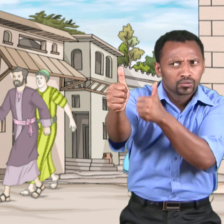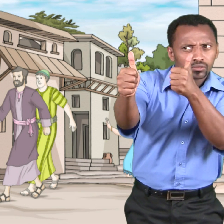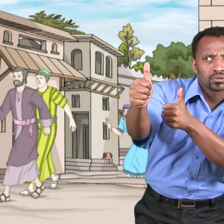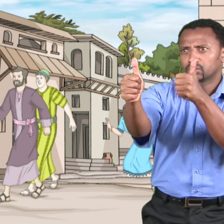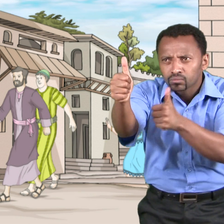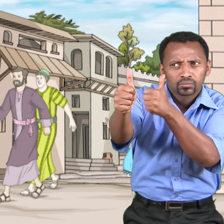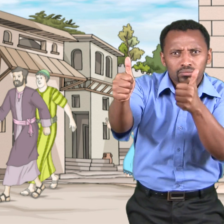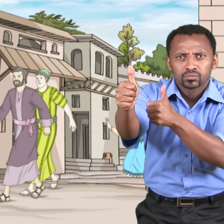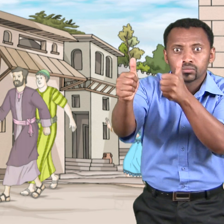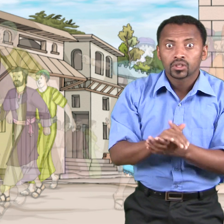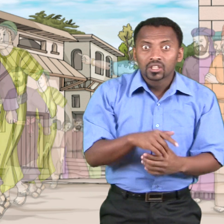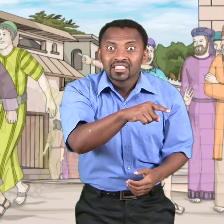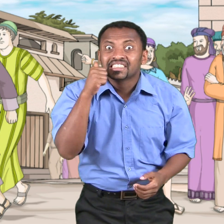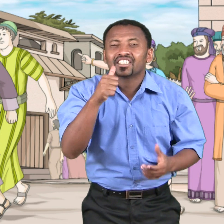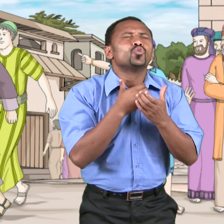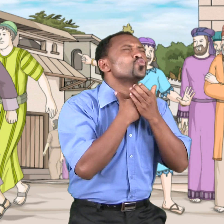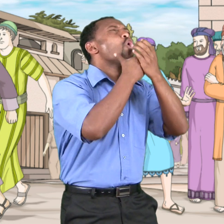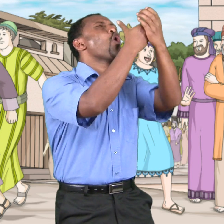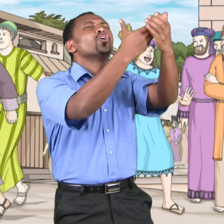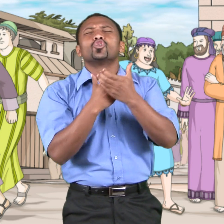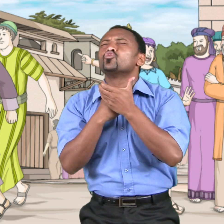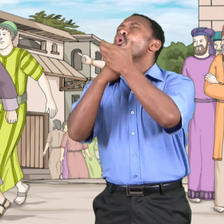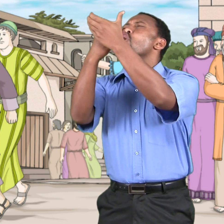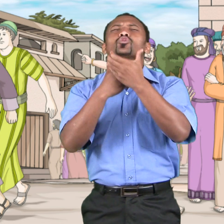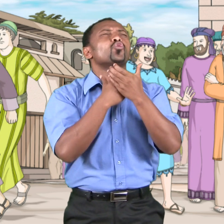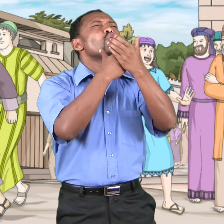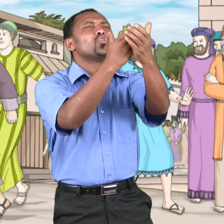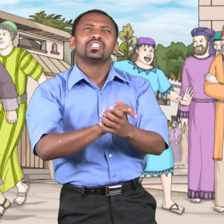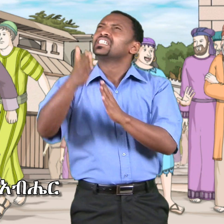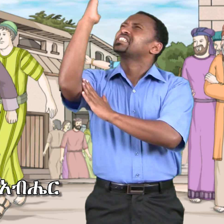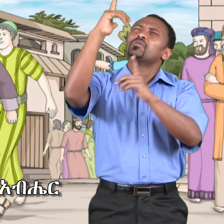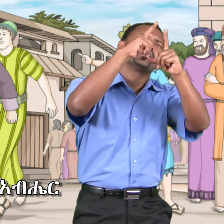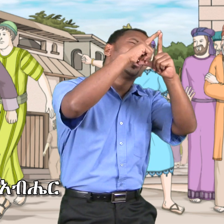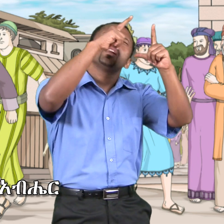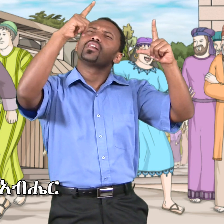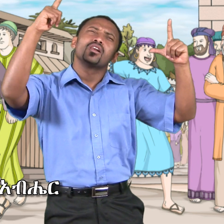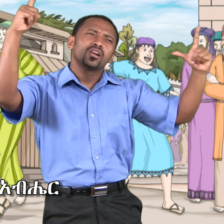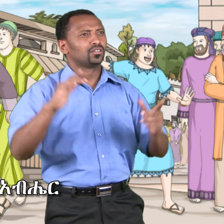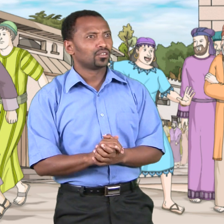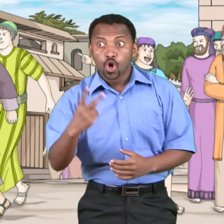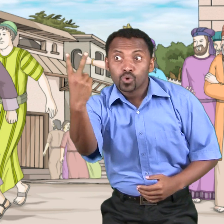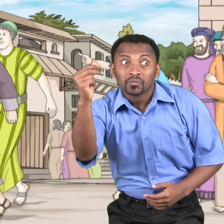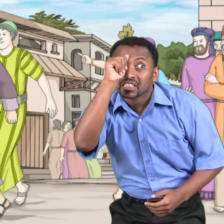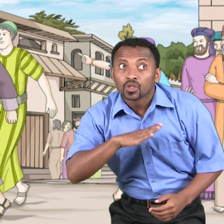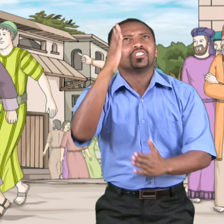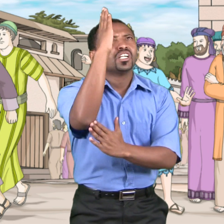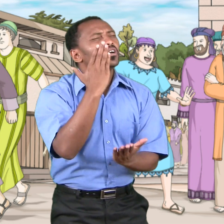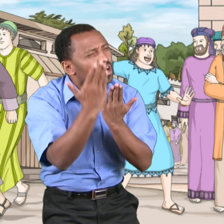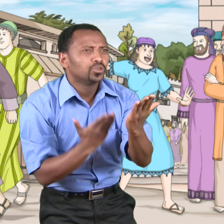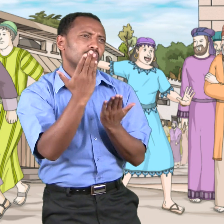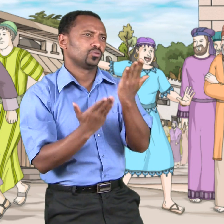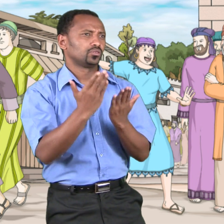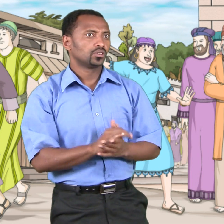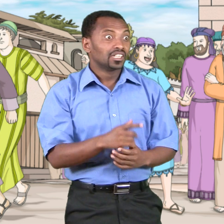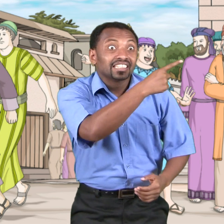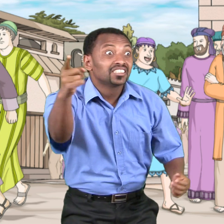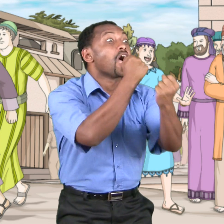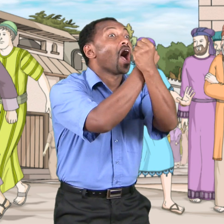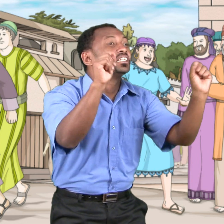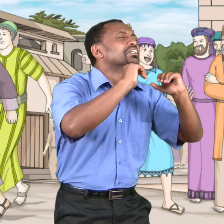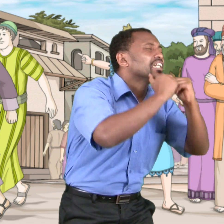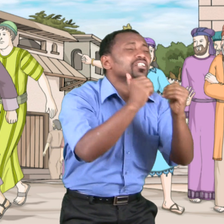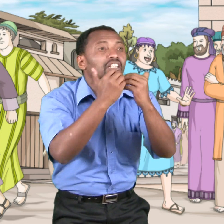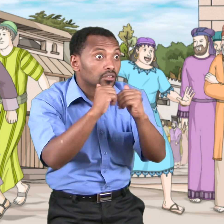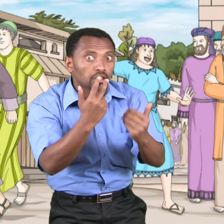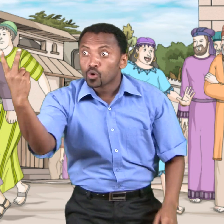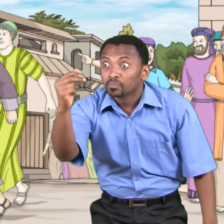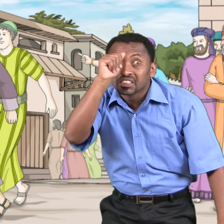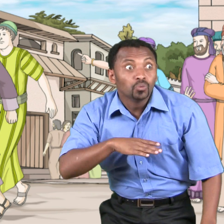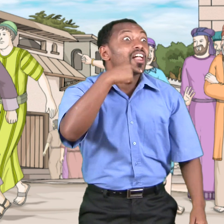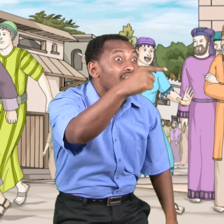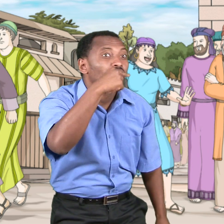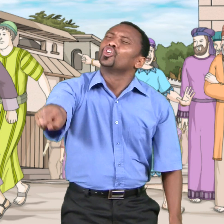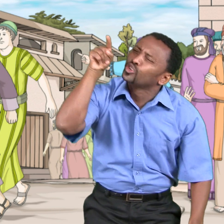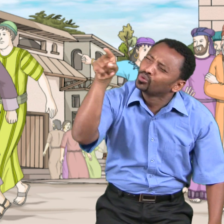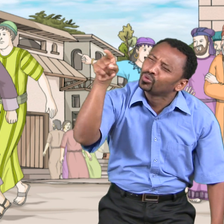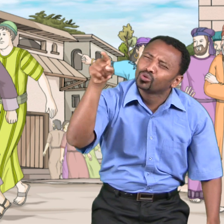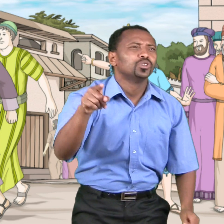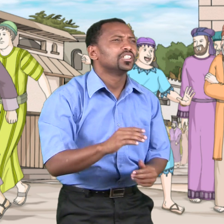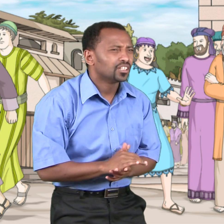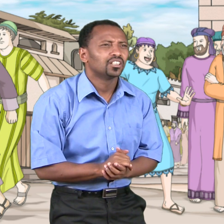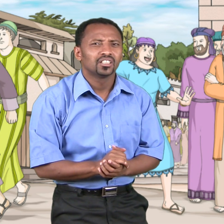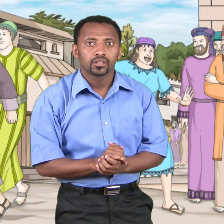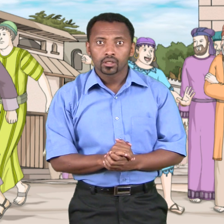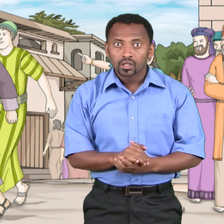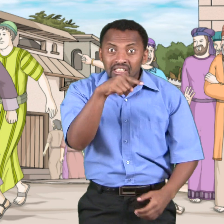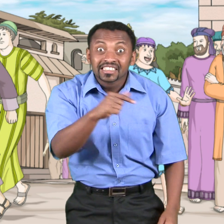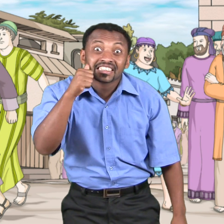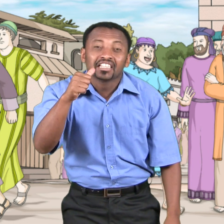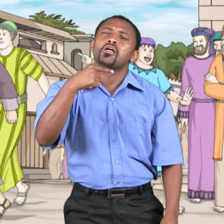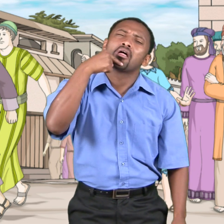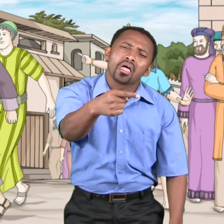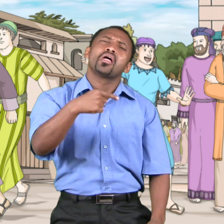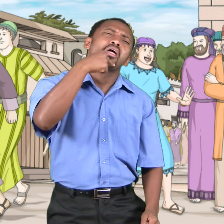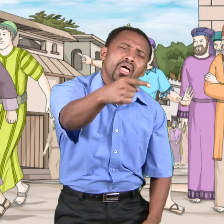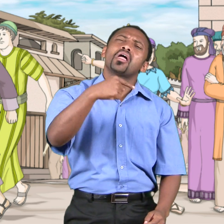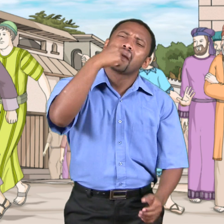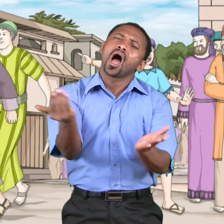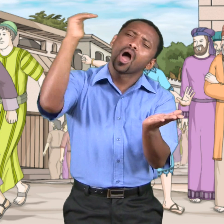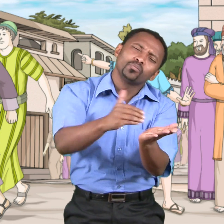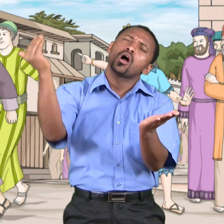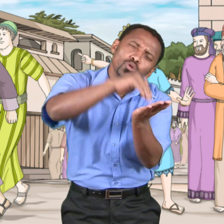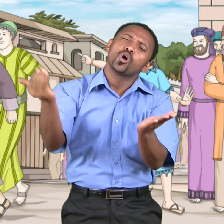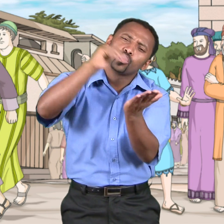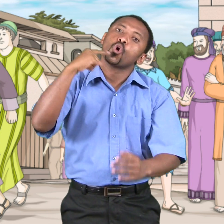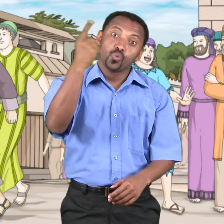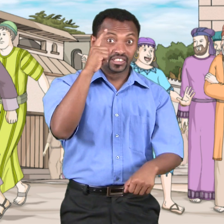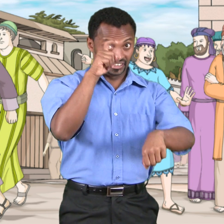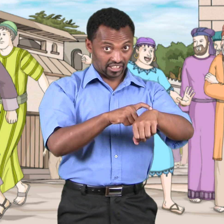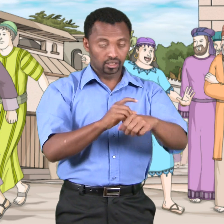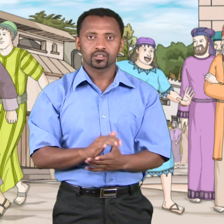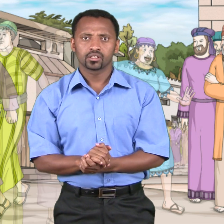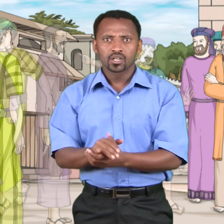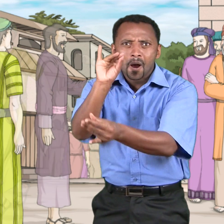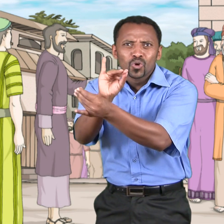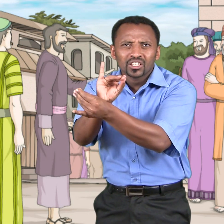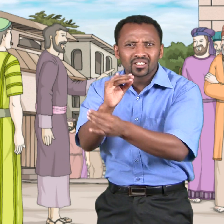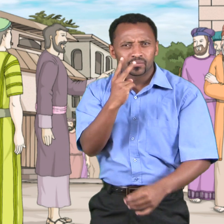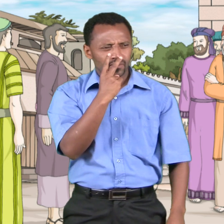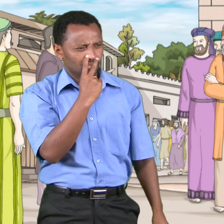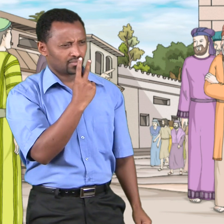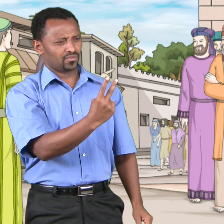This girl followed Paul and the rest of us, shouting, “These men are servants of the Most High God, who are proclaiming to you the way of salvation!”